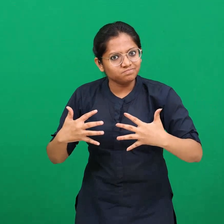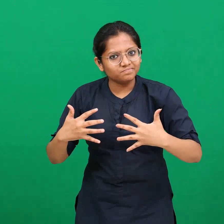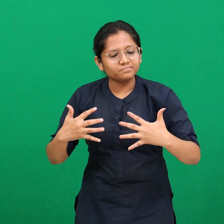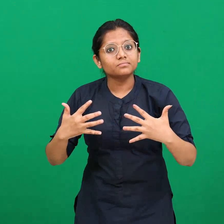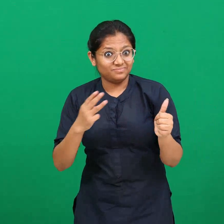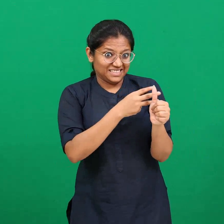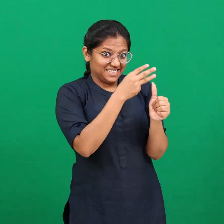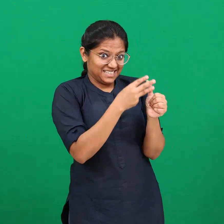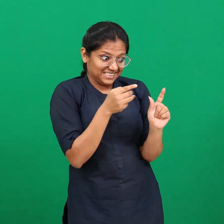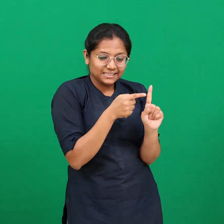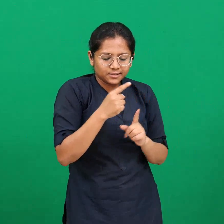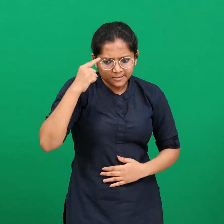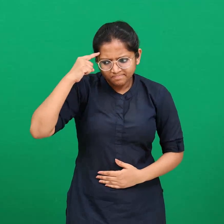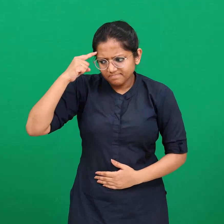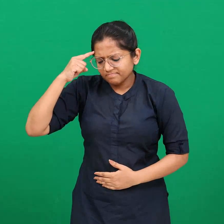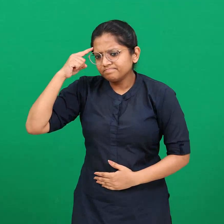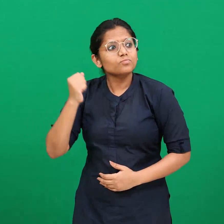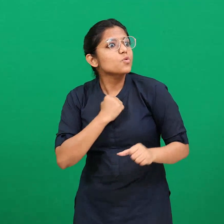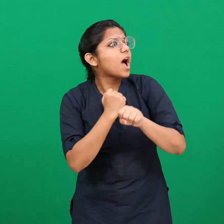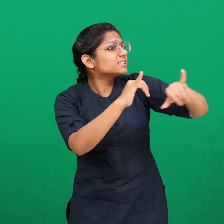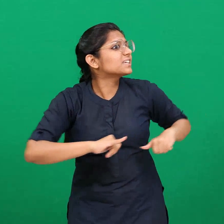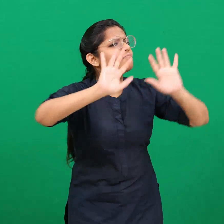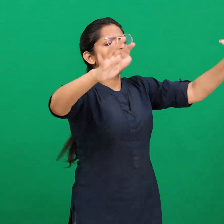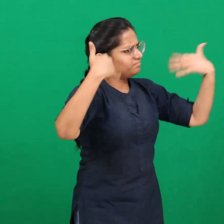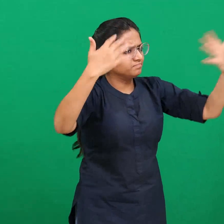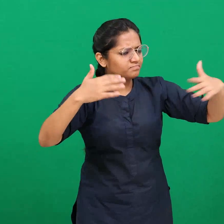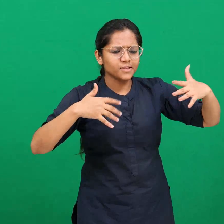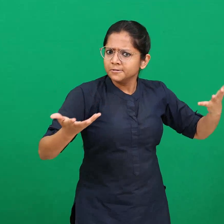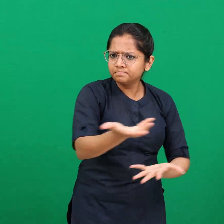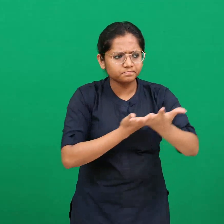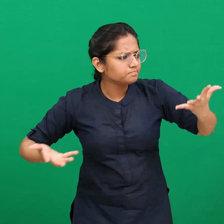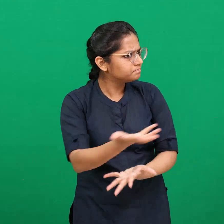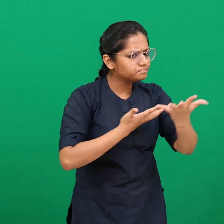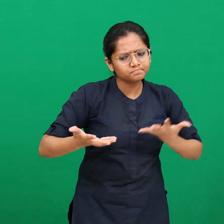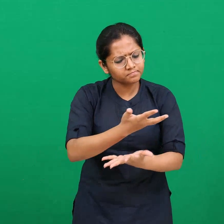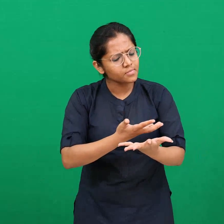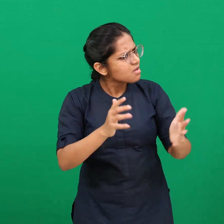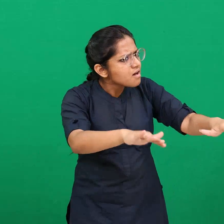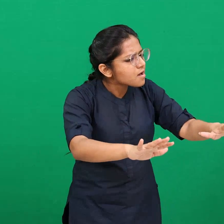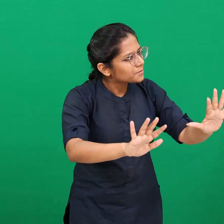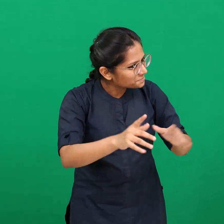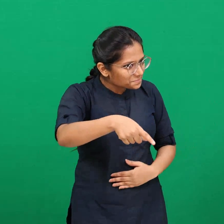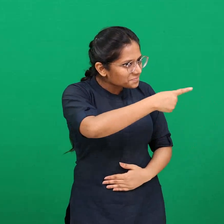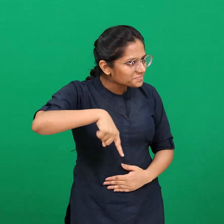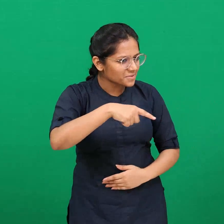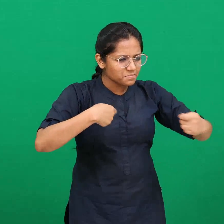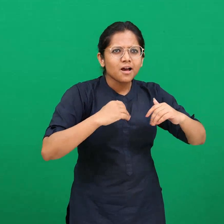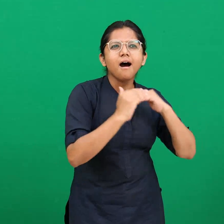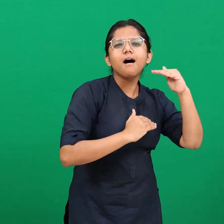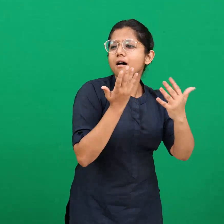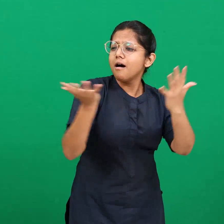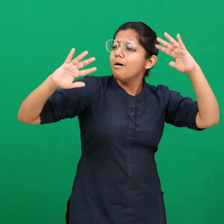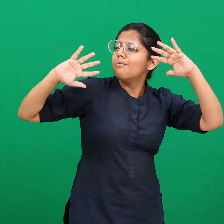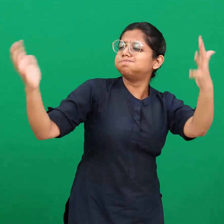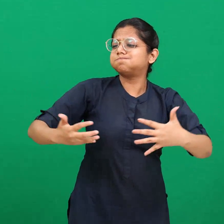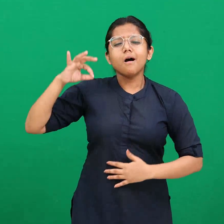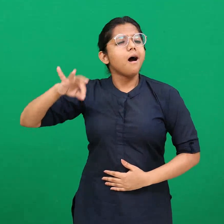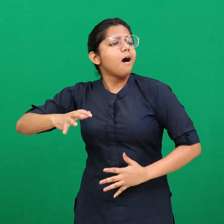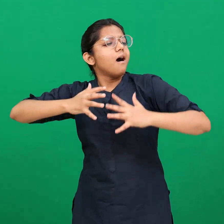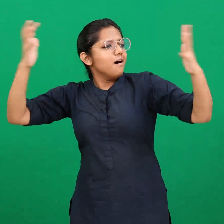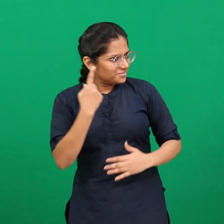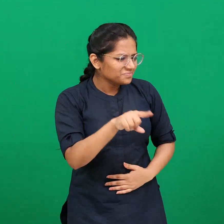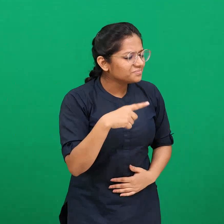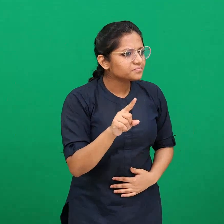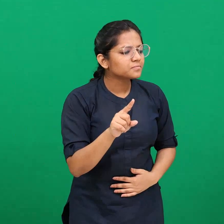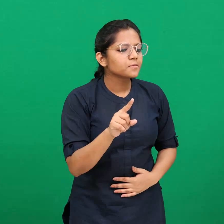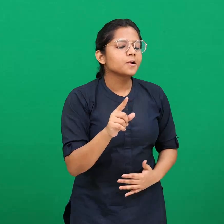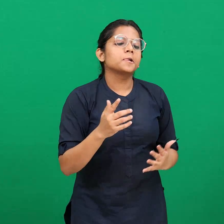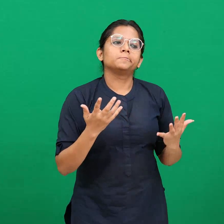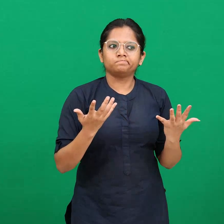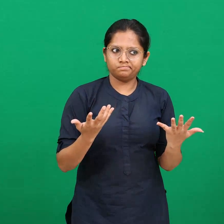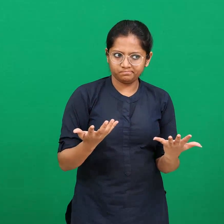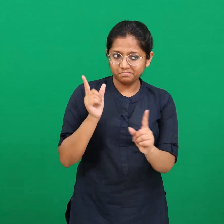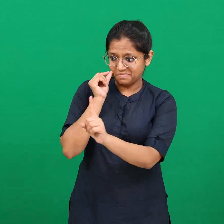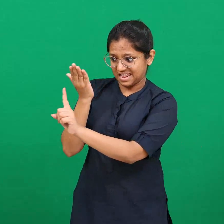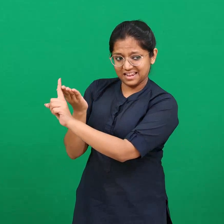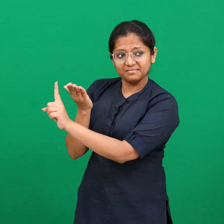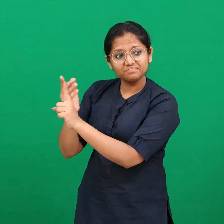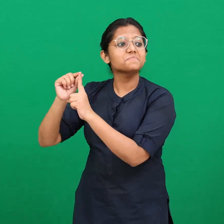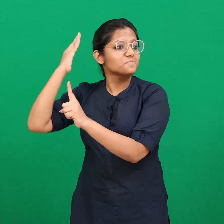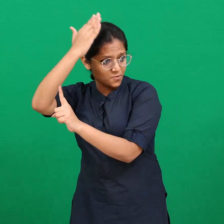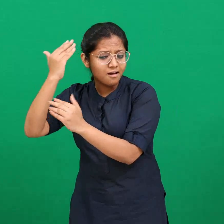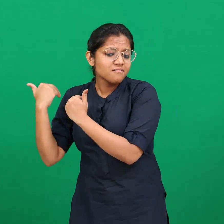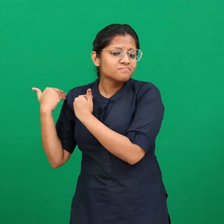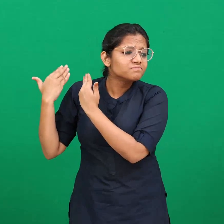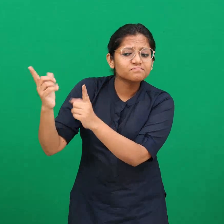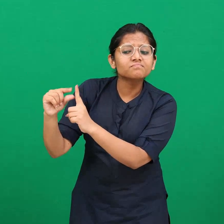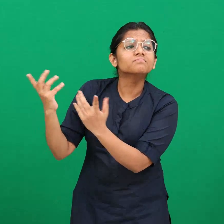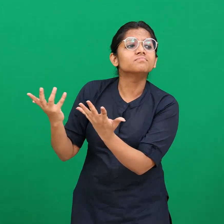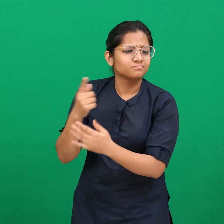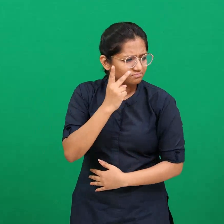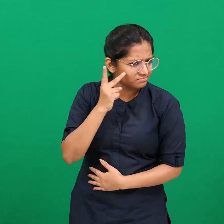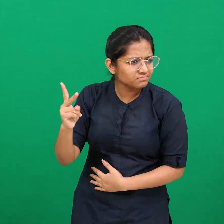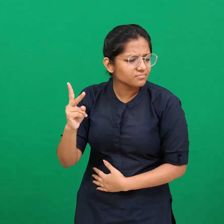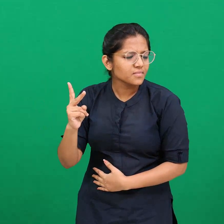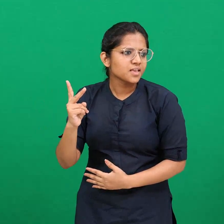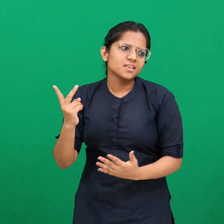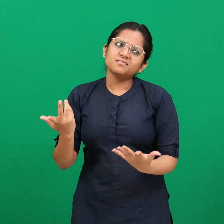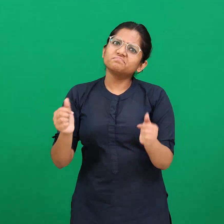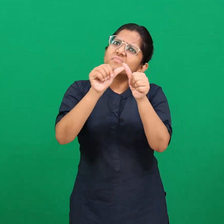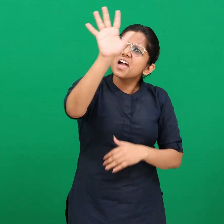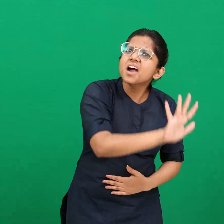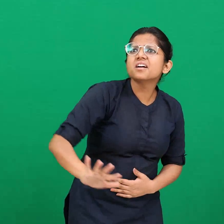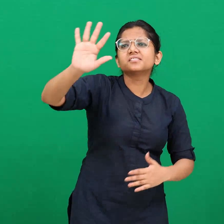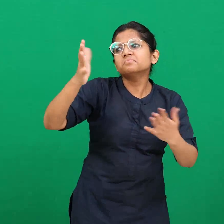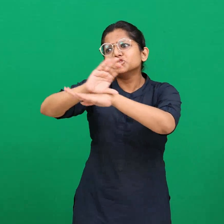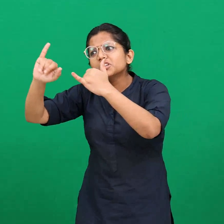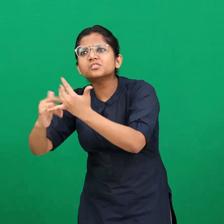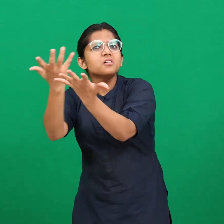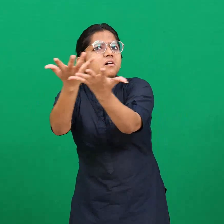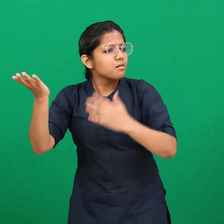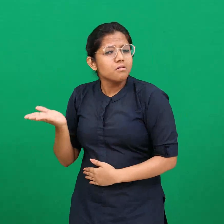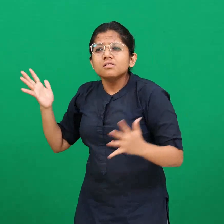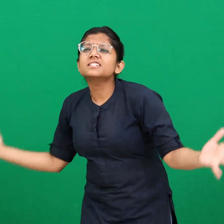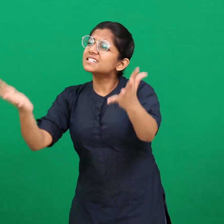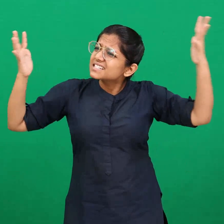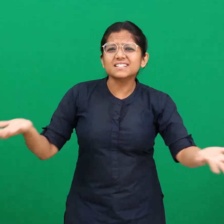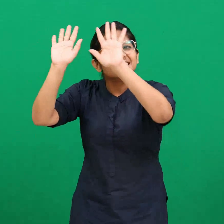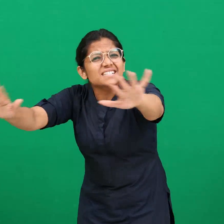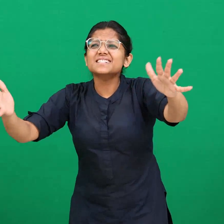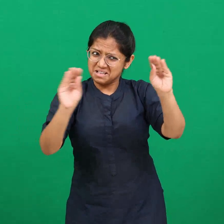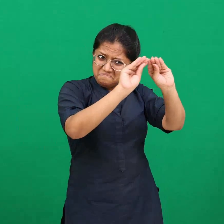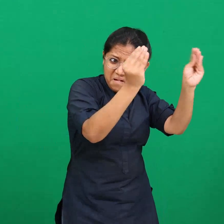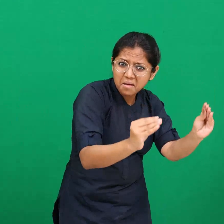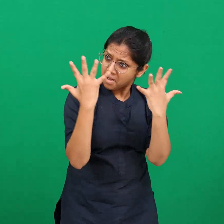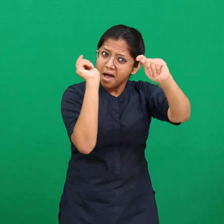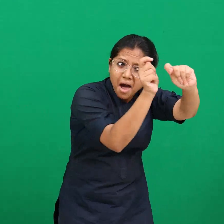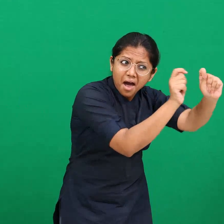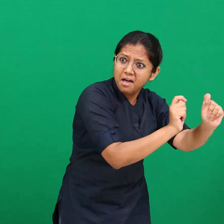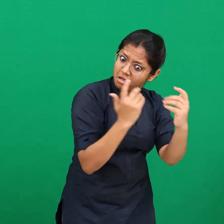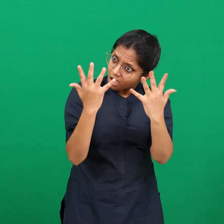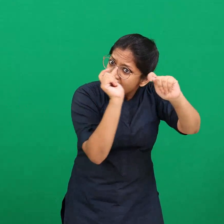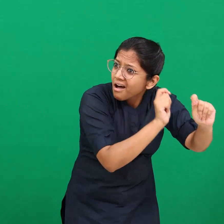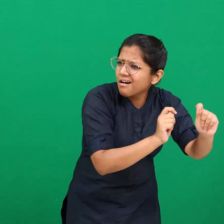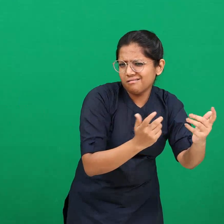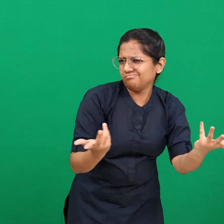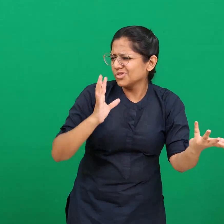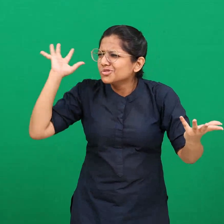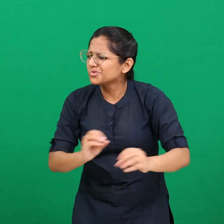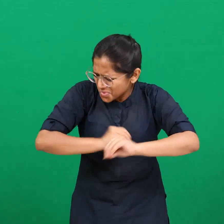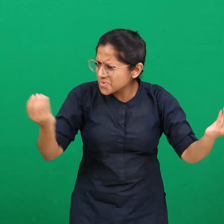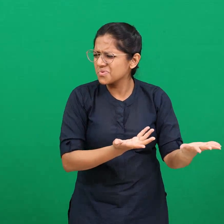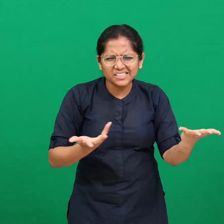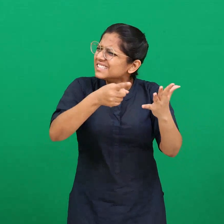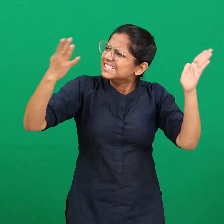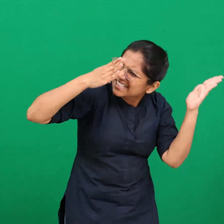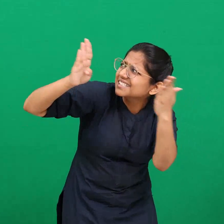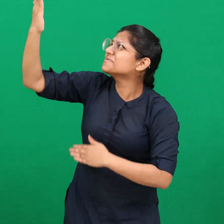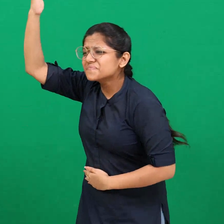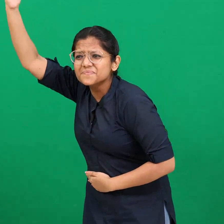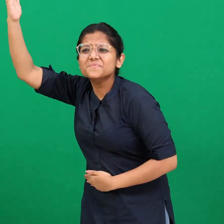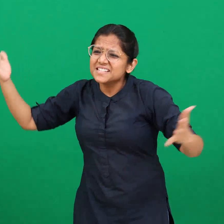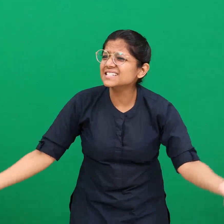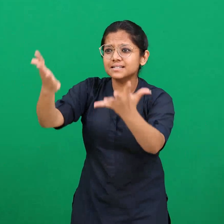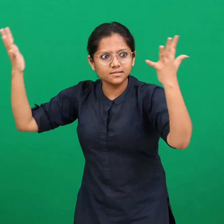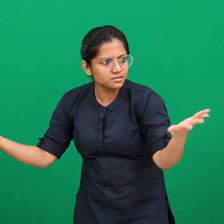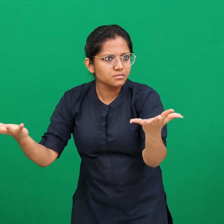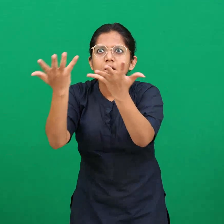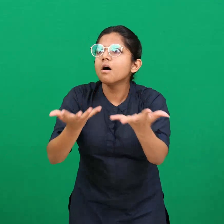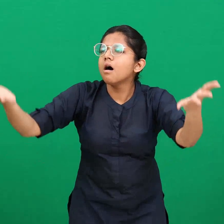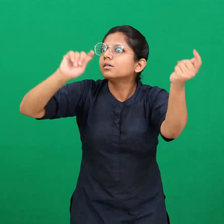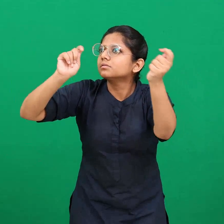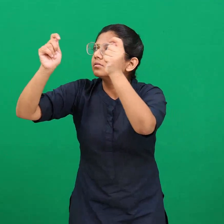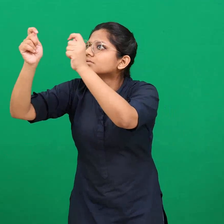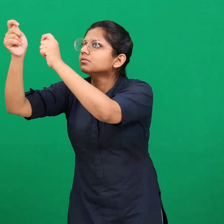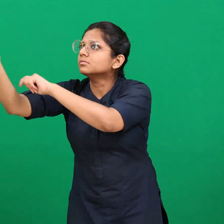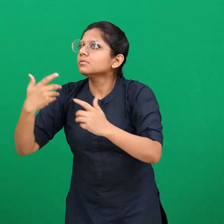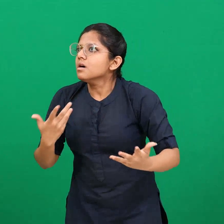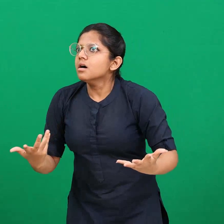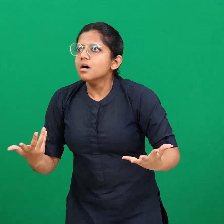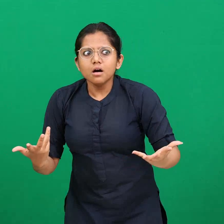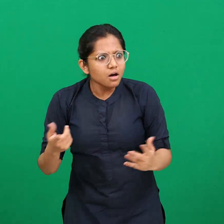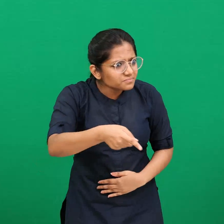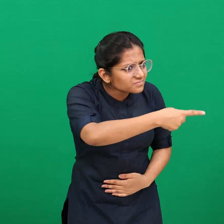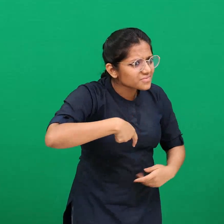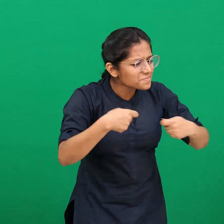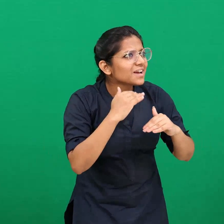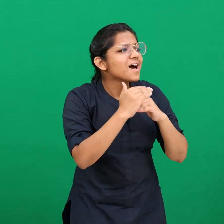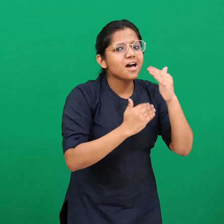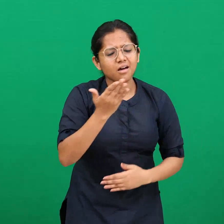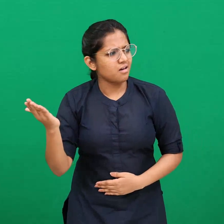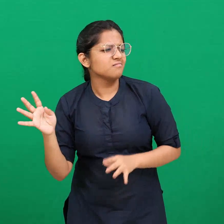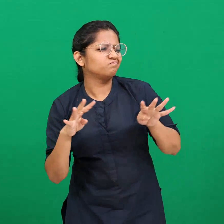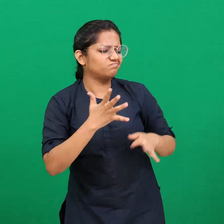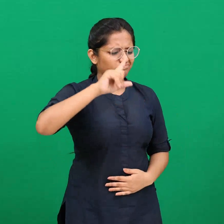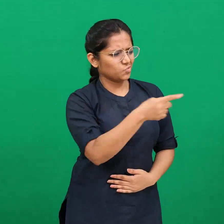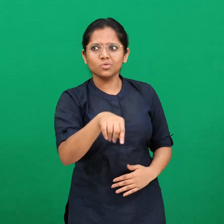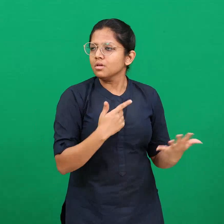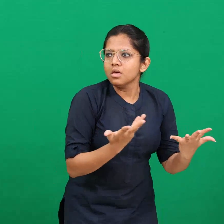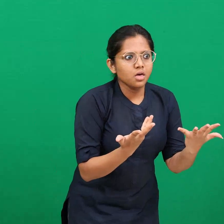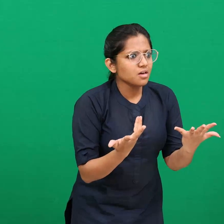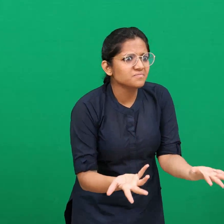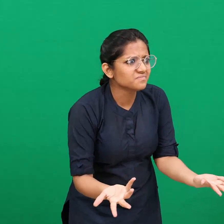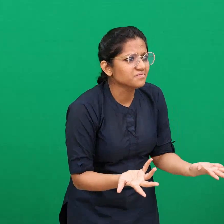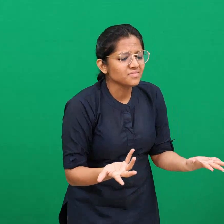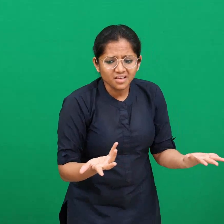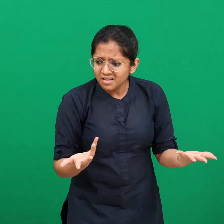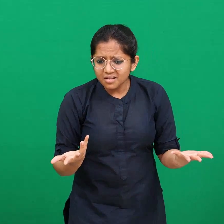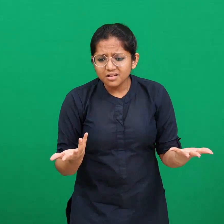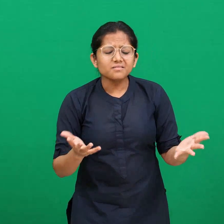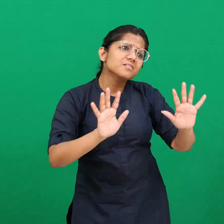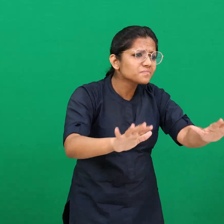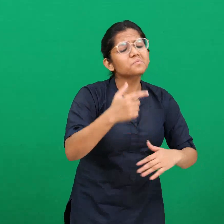" Men," he said, "you know that this business is our source of prosperity. And you can see and hear that not only in Ephesus, but in nearly the whole province of Asia, Paul has persuaded a great number of people to turn away. He says that man-made gods are no gods at all.